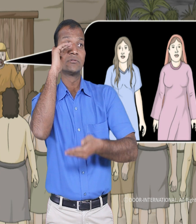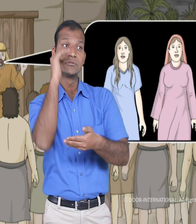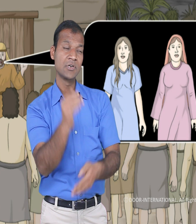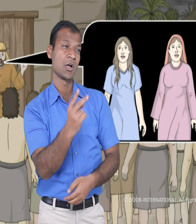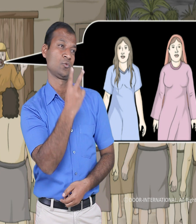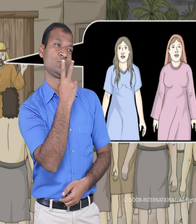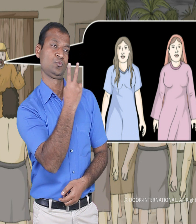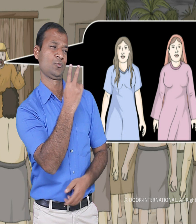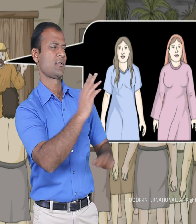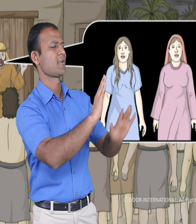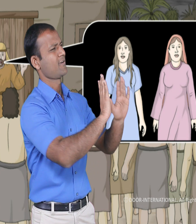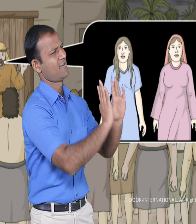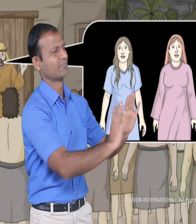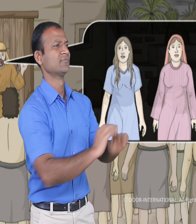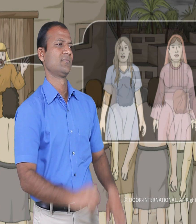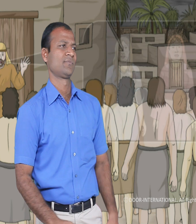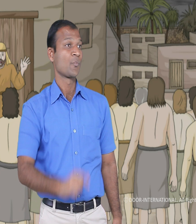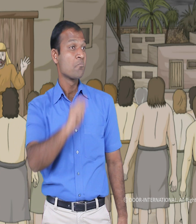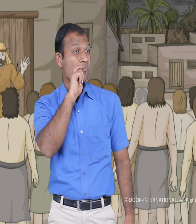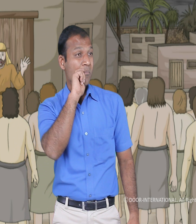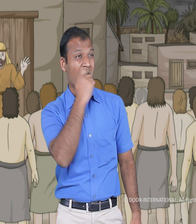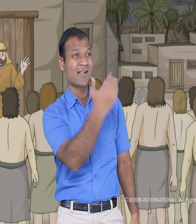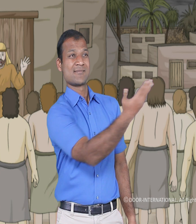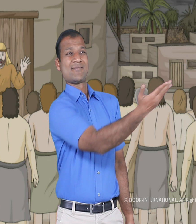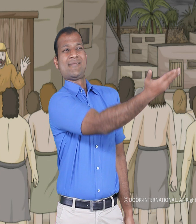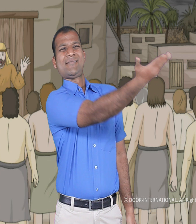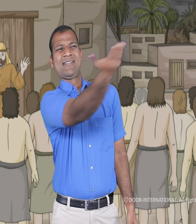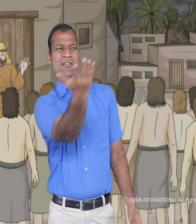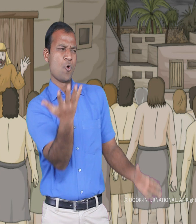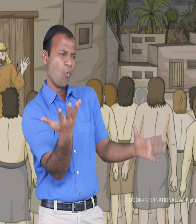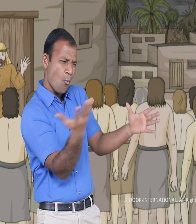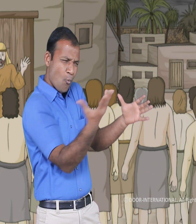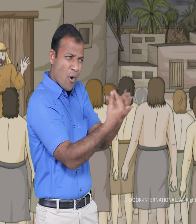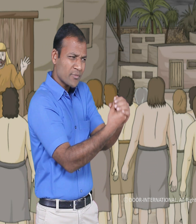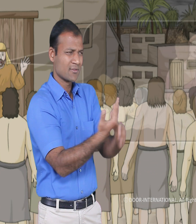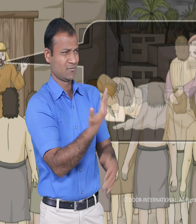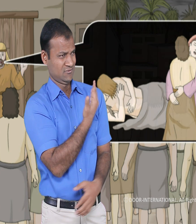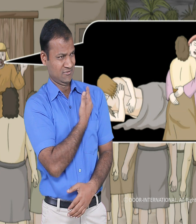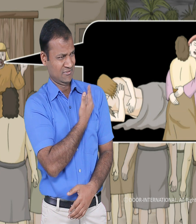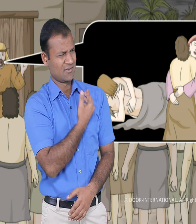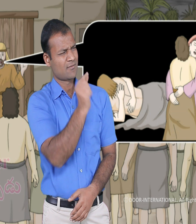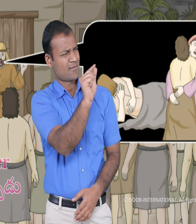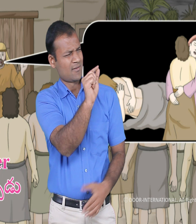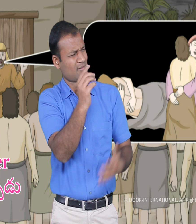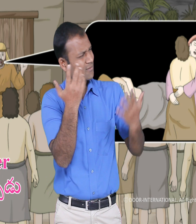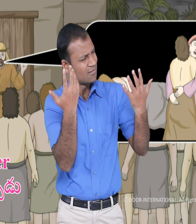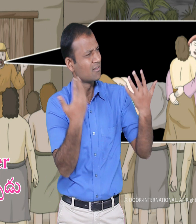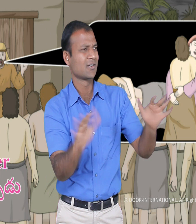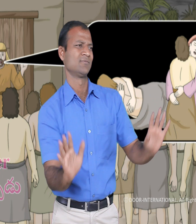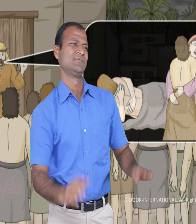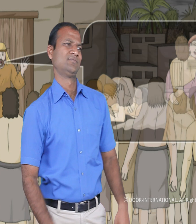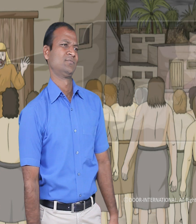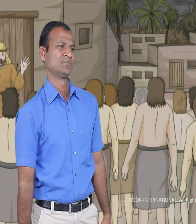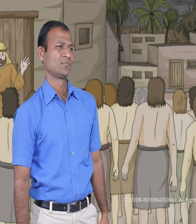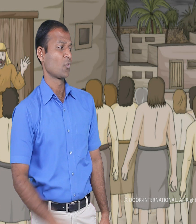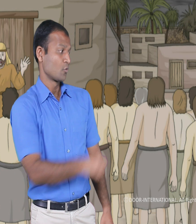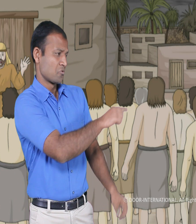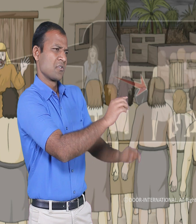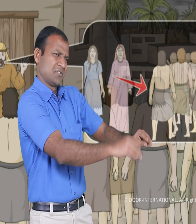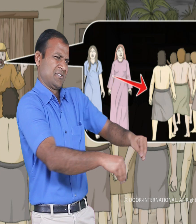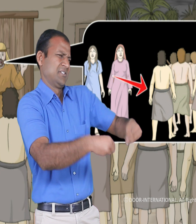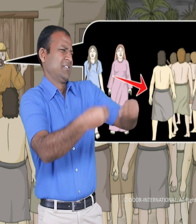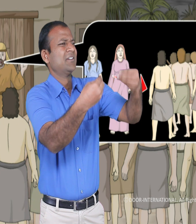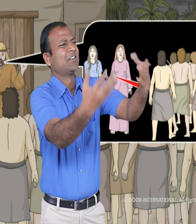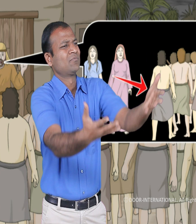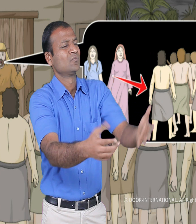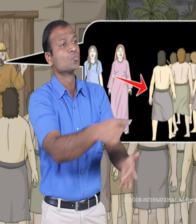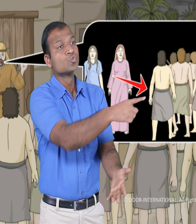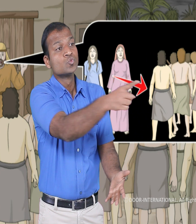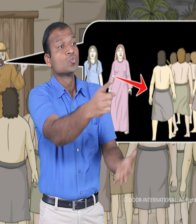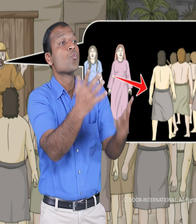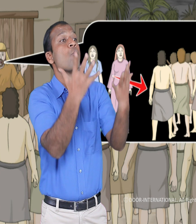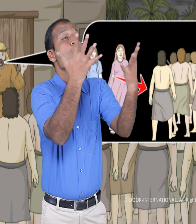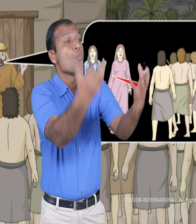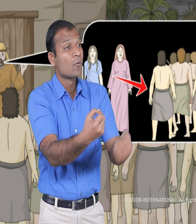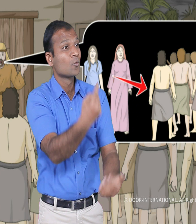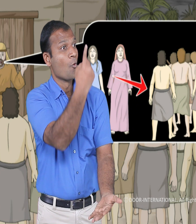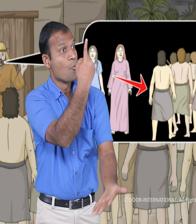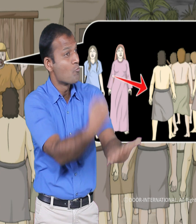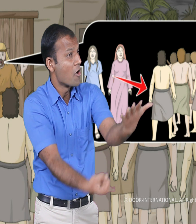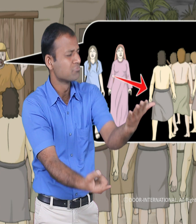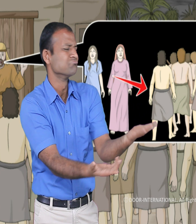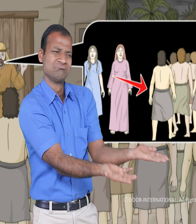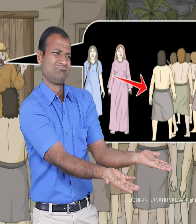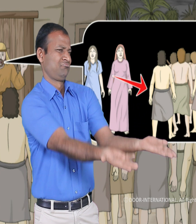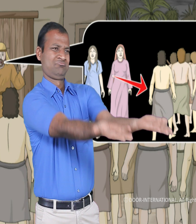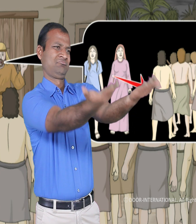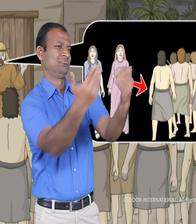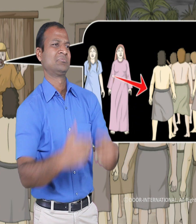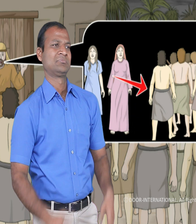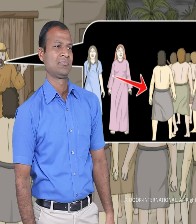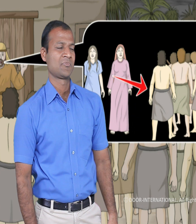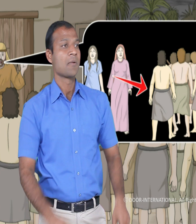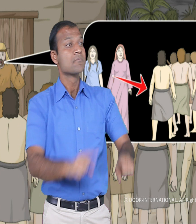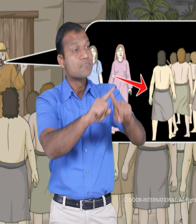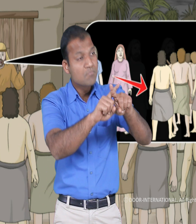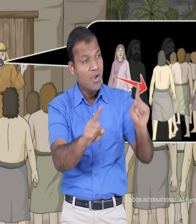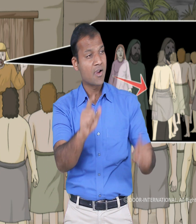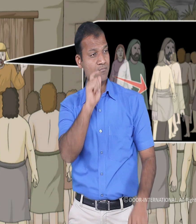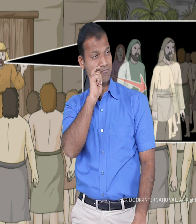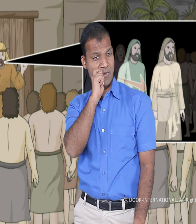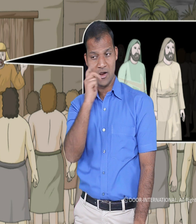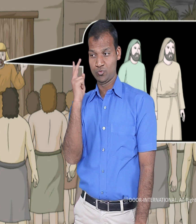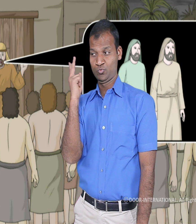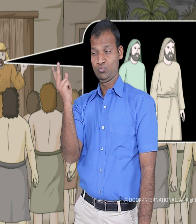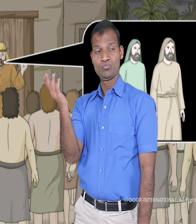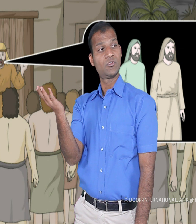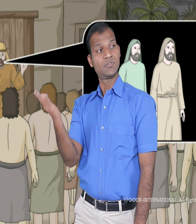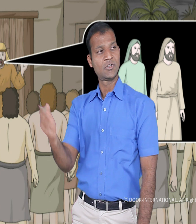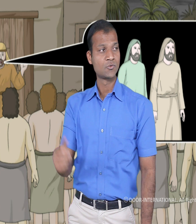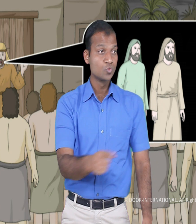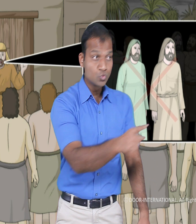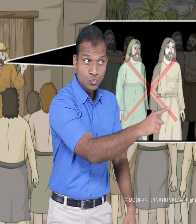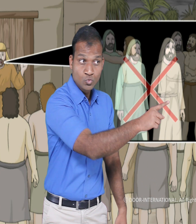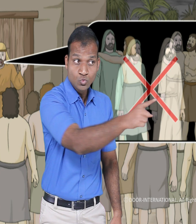Look, I have two daughters who have never slept with a man. Let me bring them to you, and you can do to them as you please.